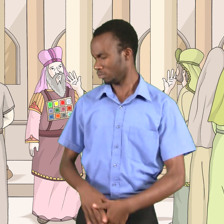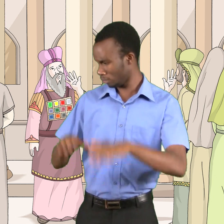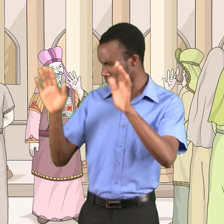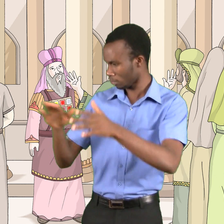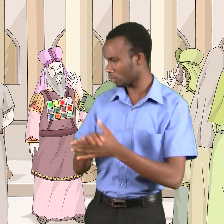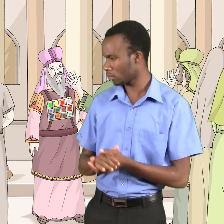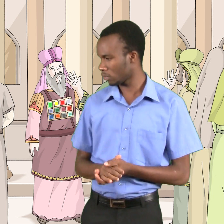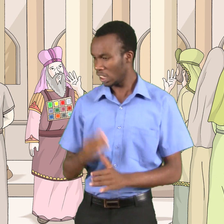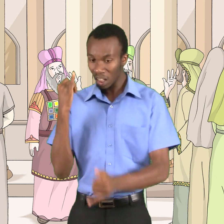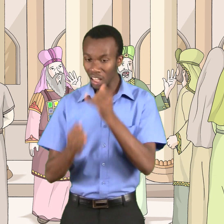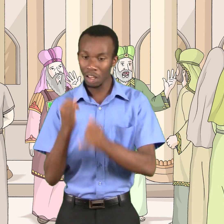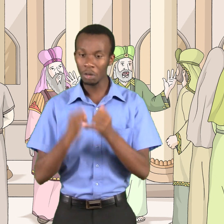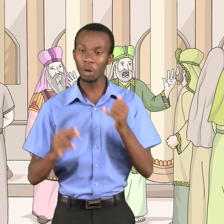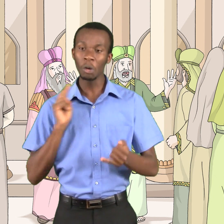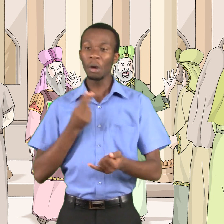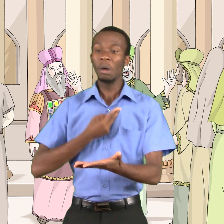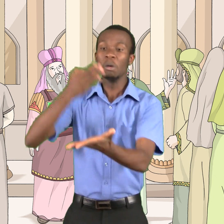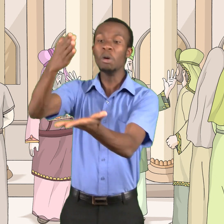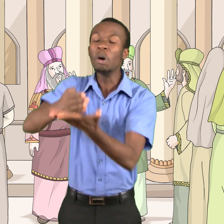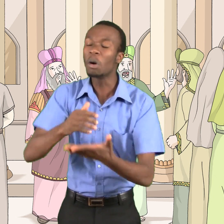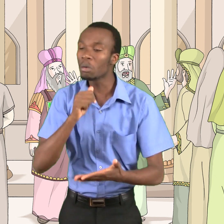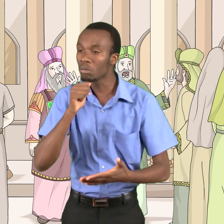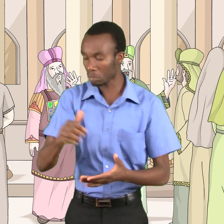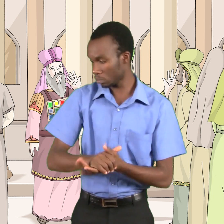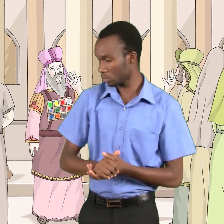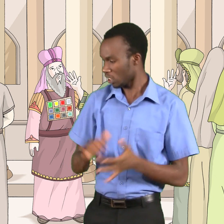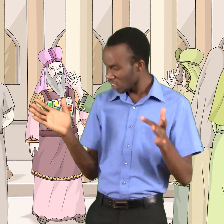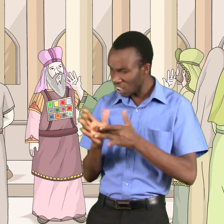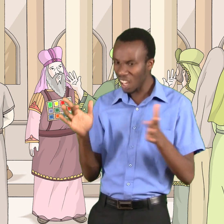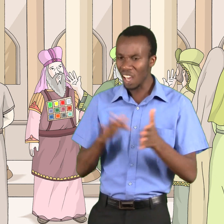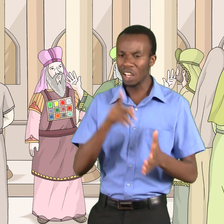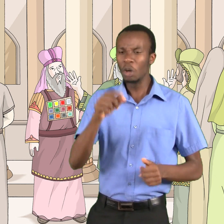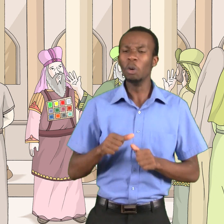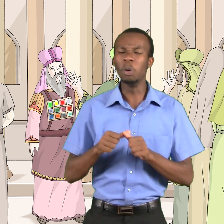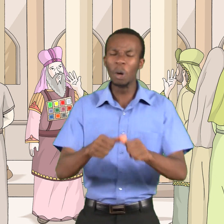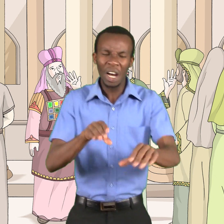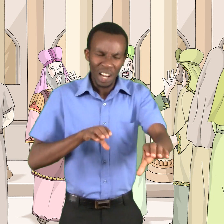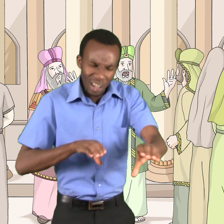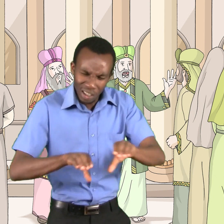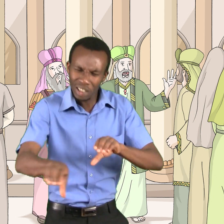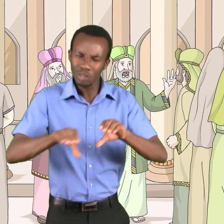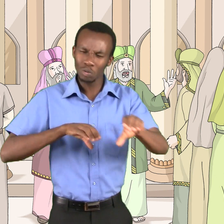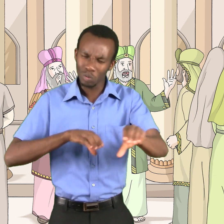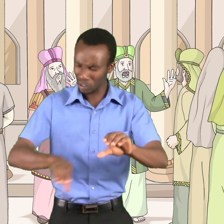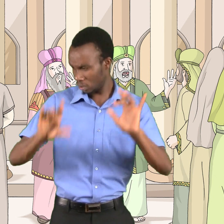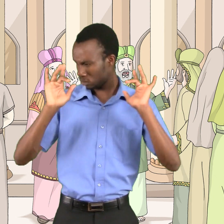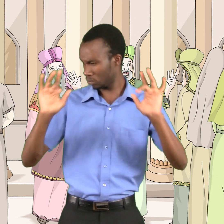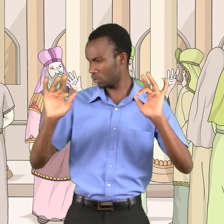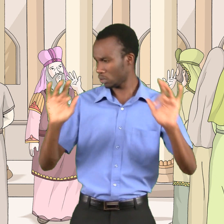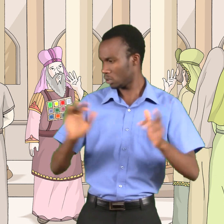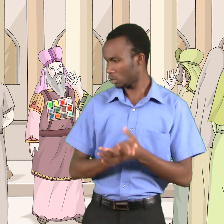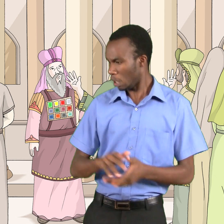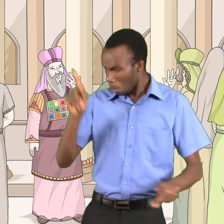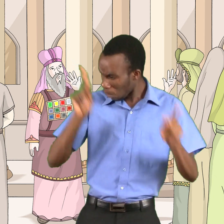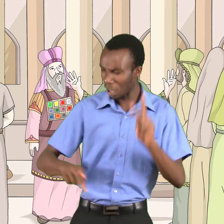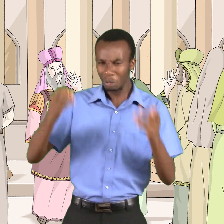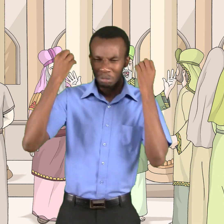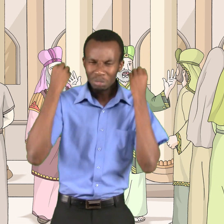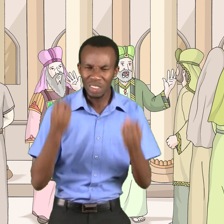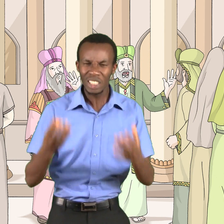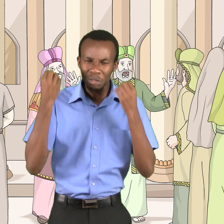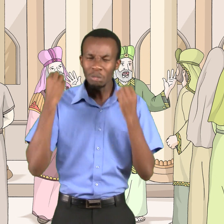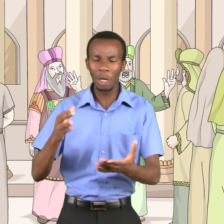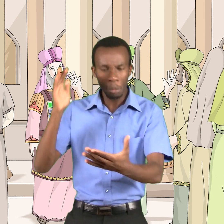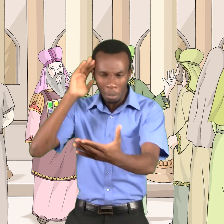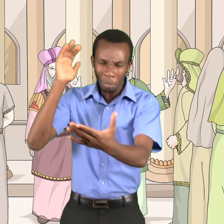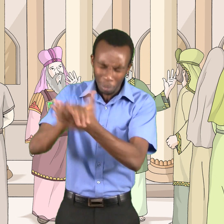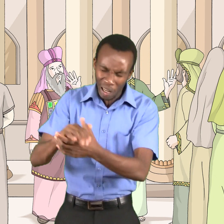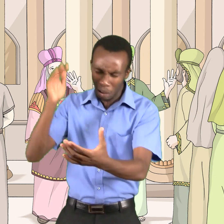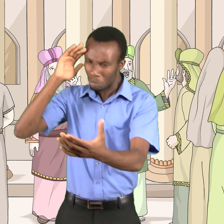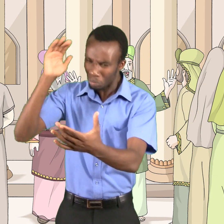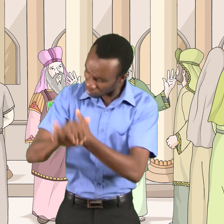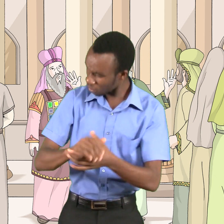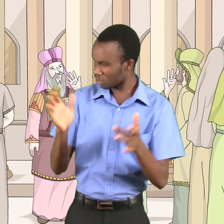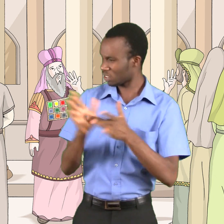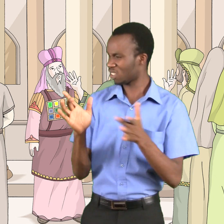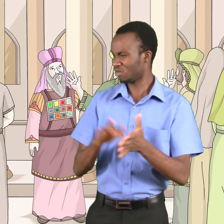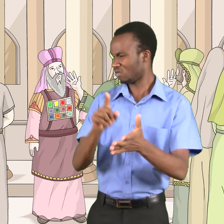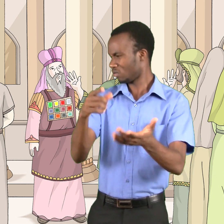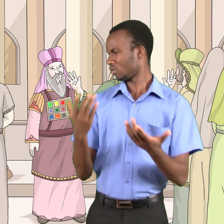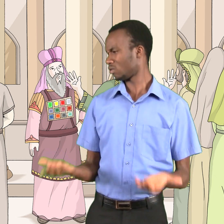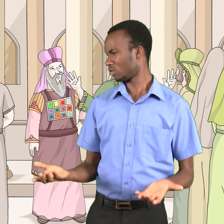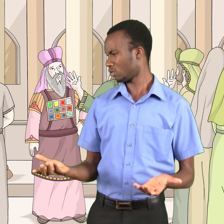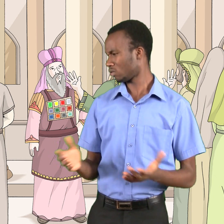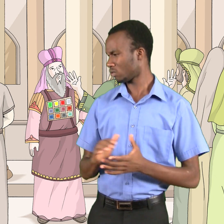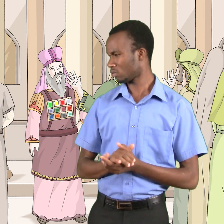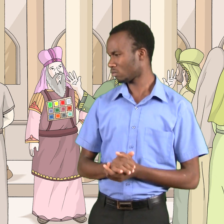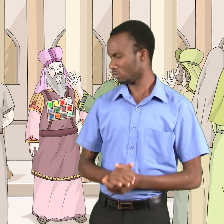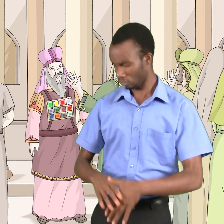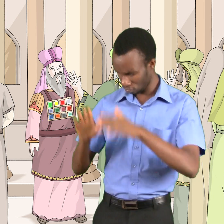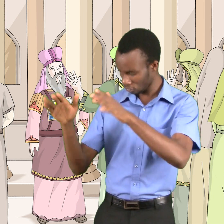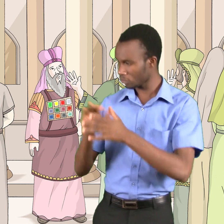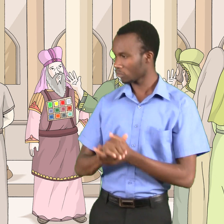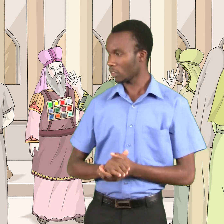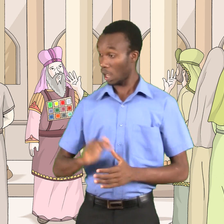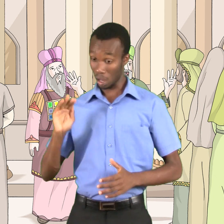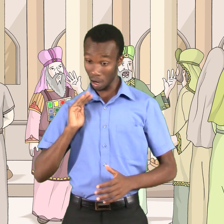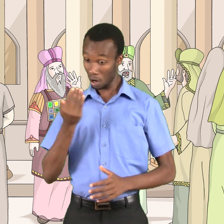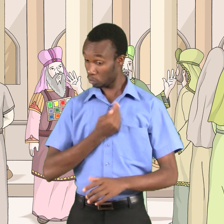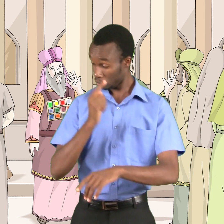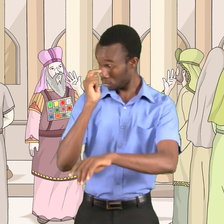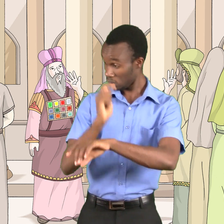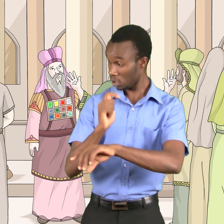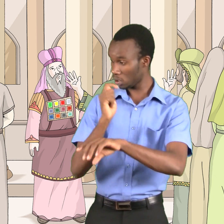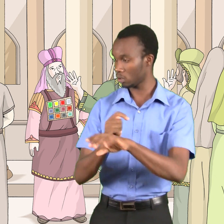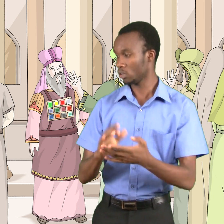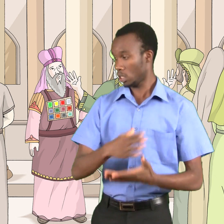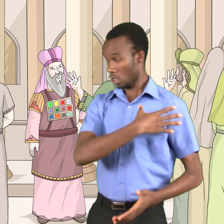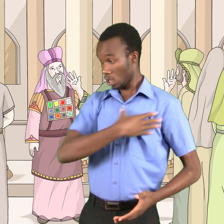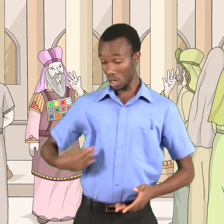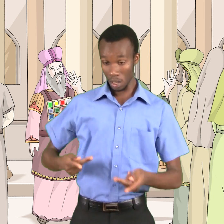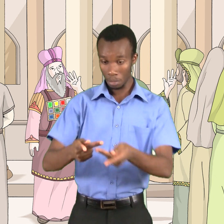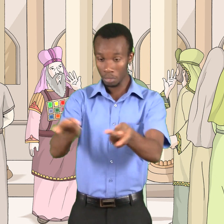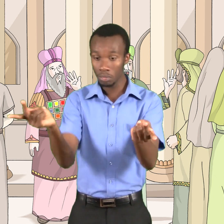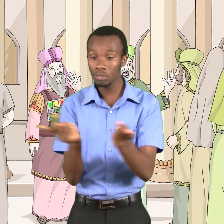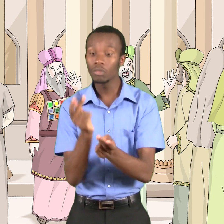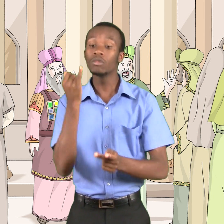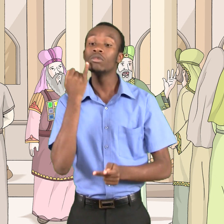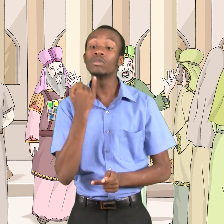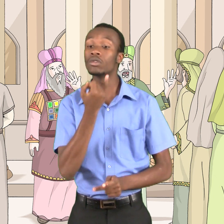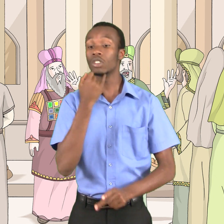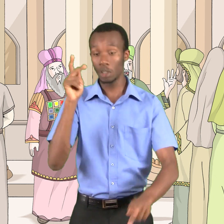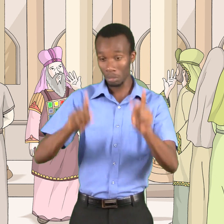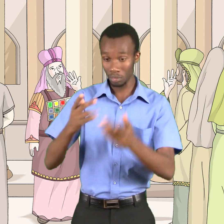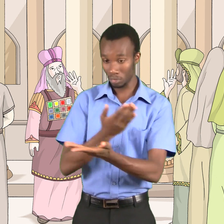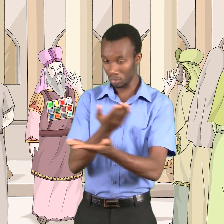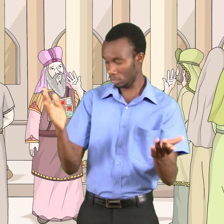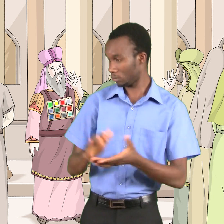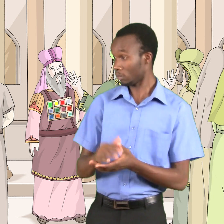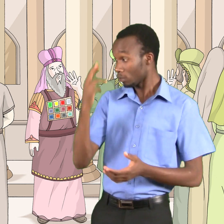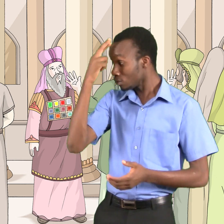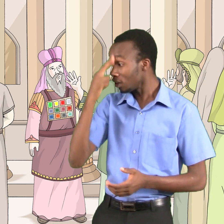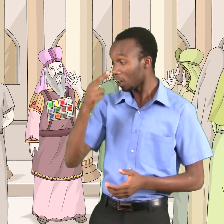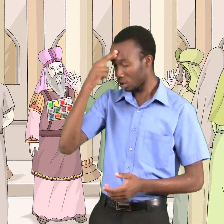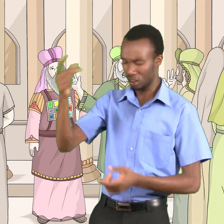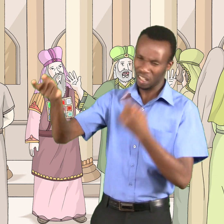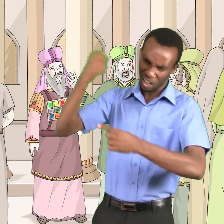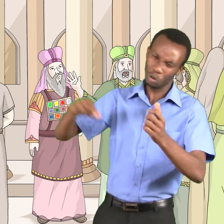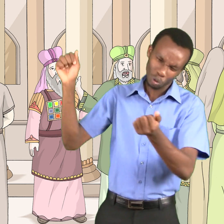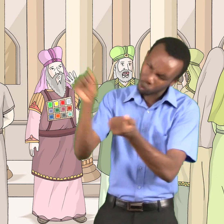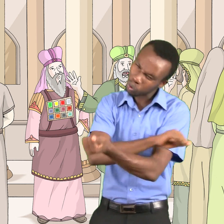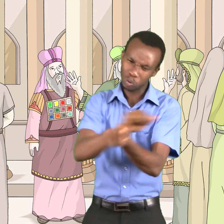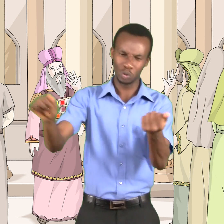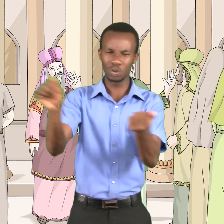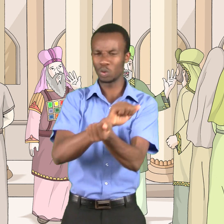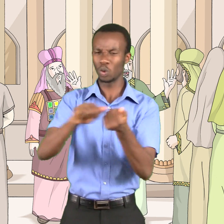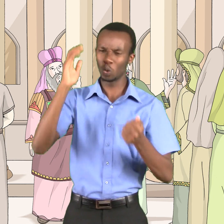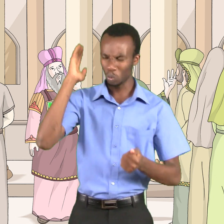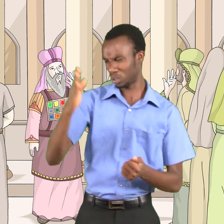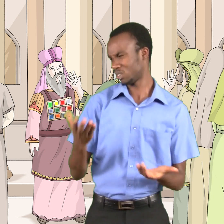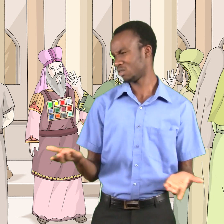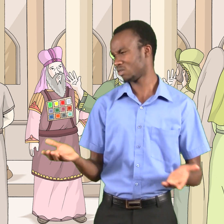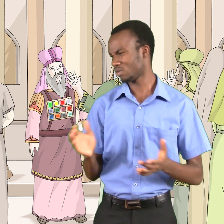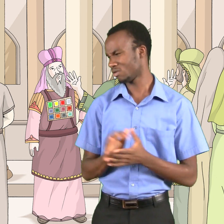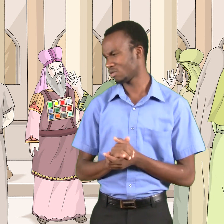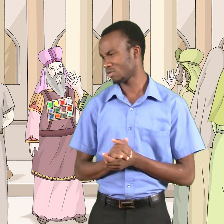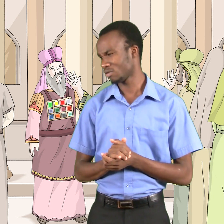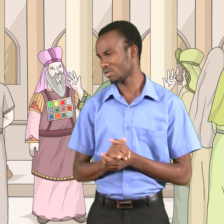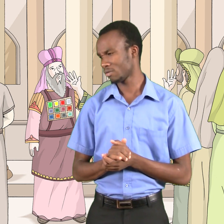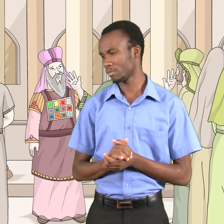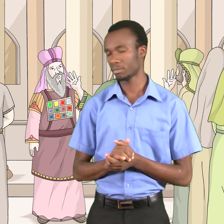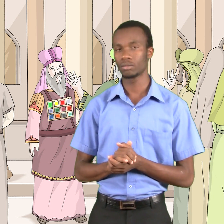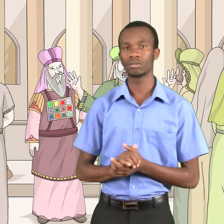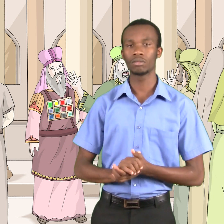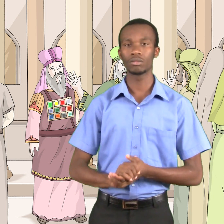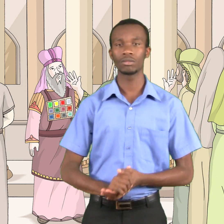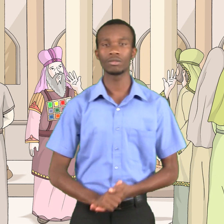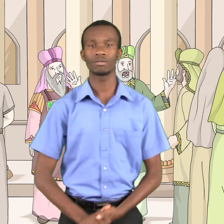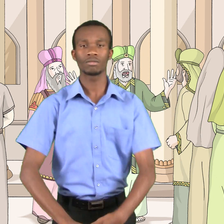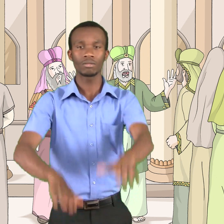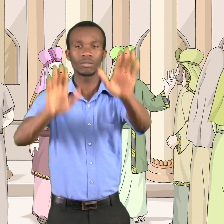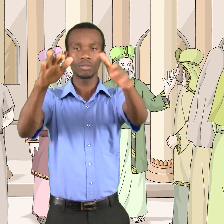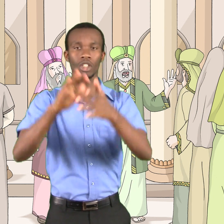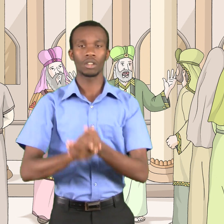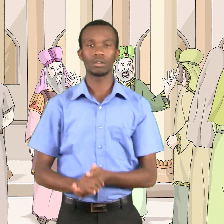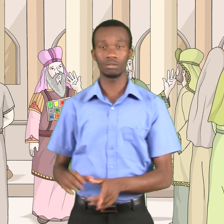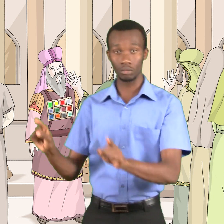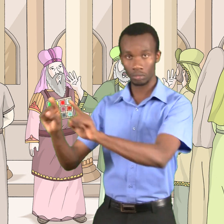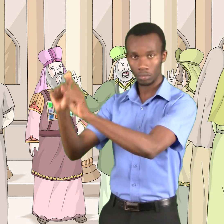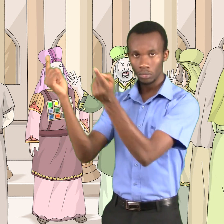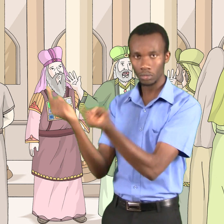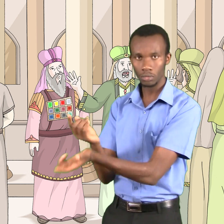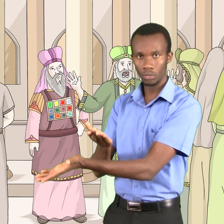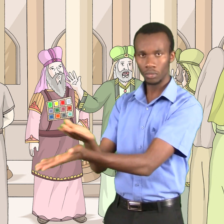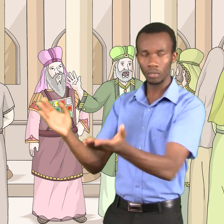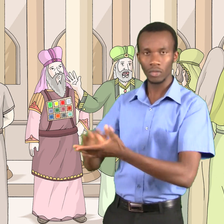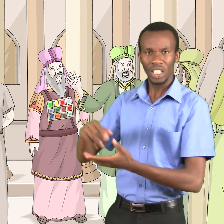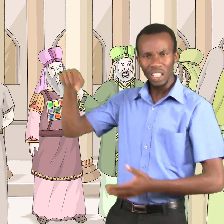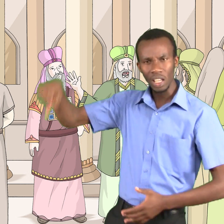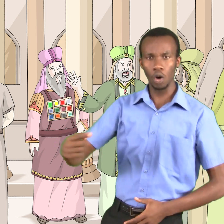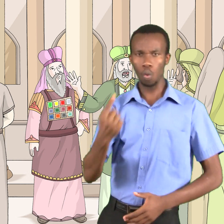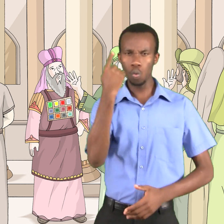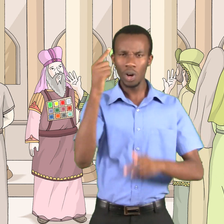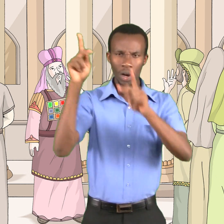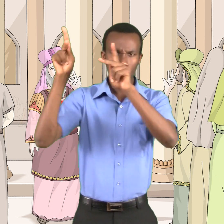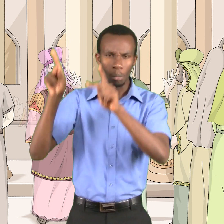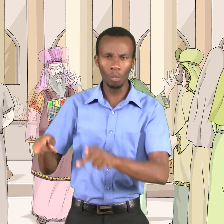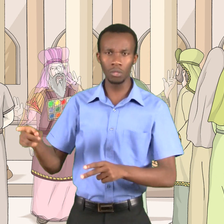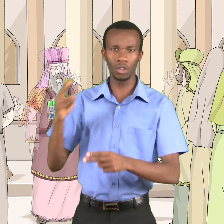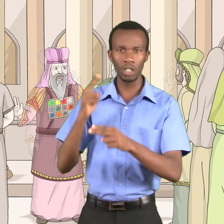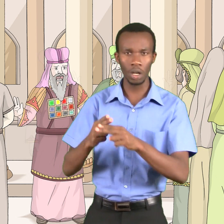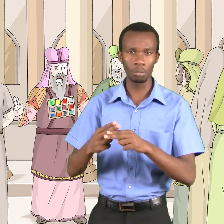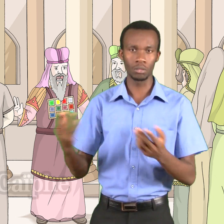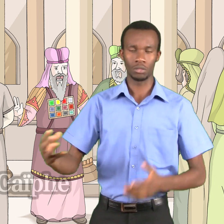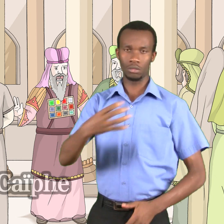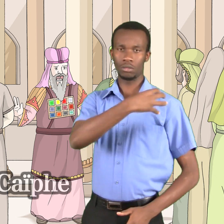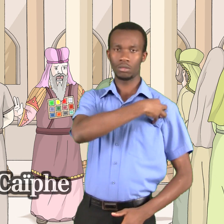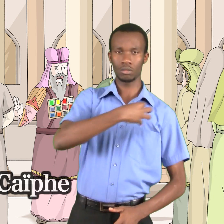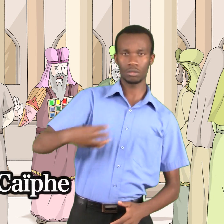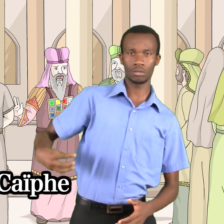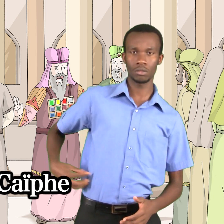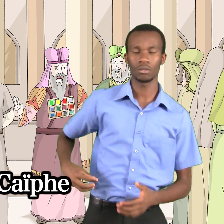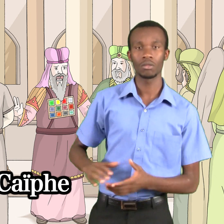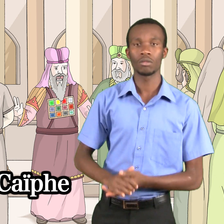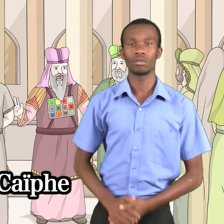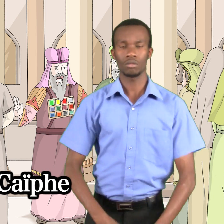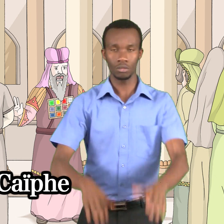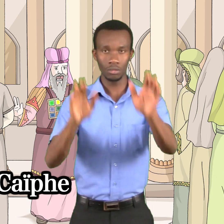If we let Him go on like this, everyone will believe in Him, and then the Romans will come and take away both our place and our nation.”